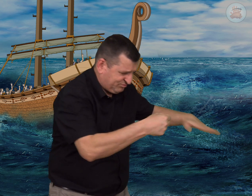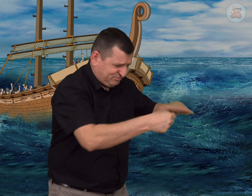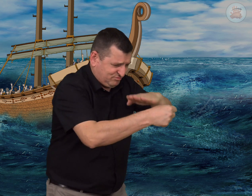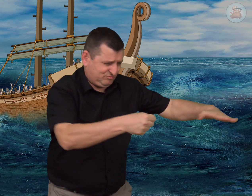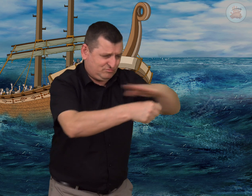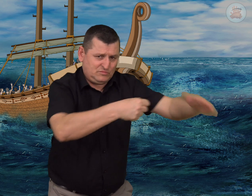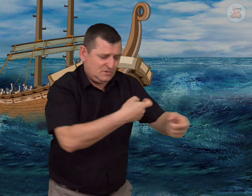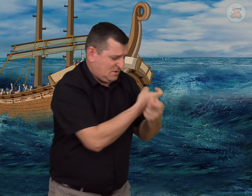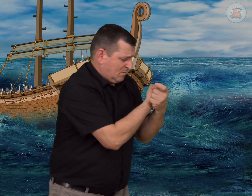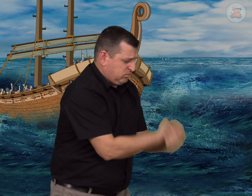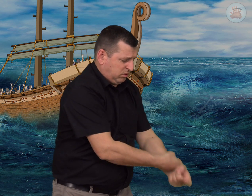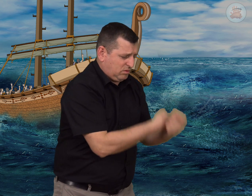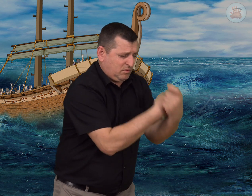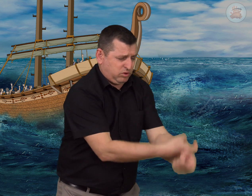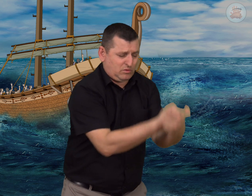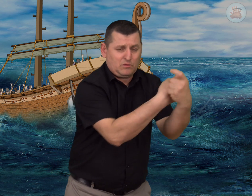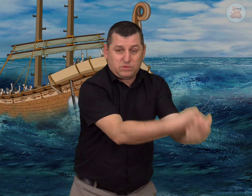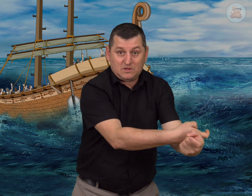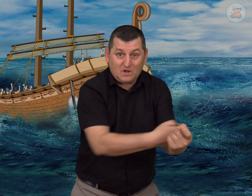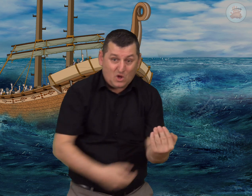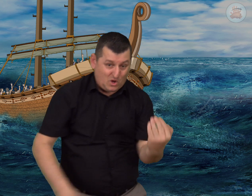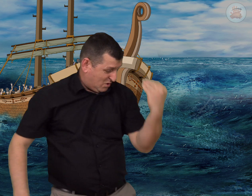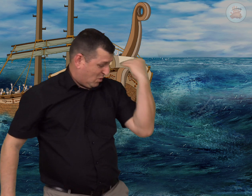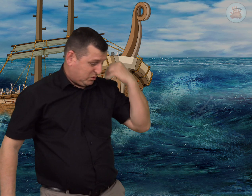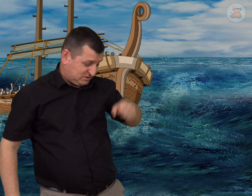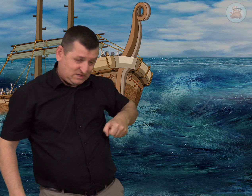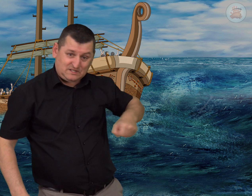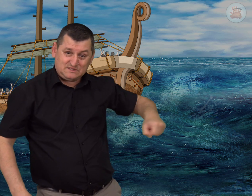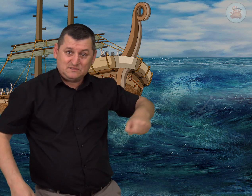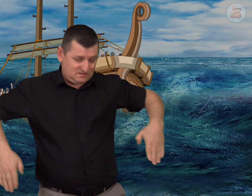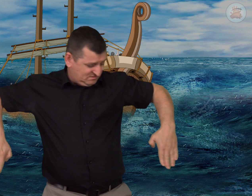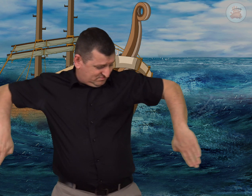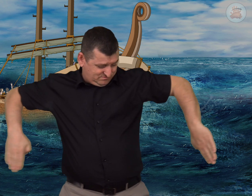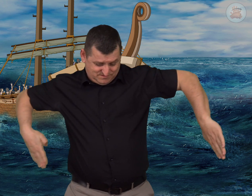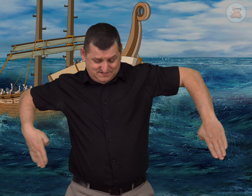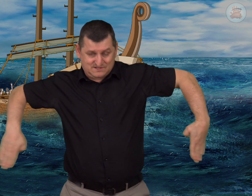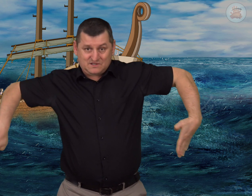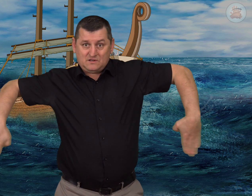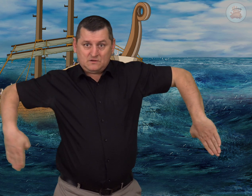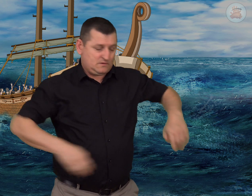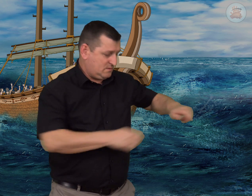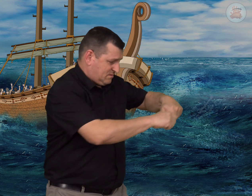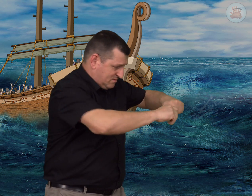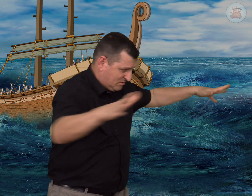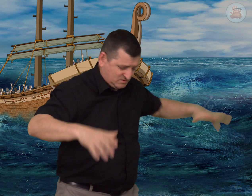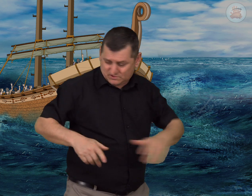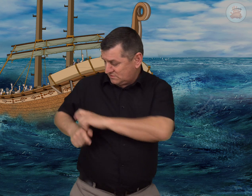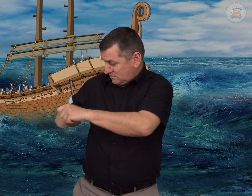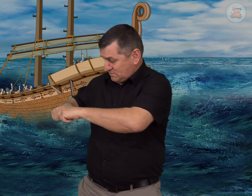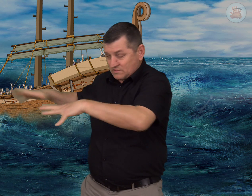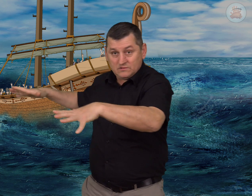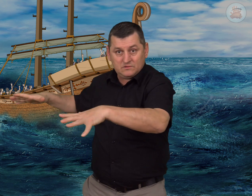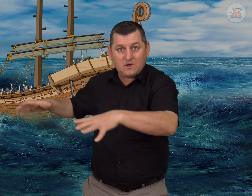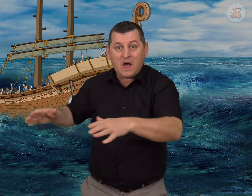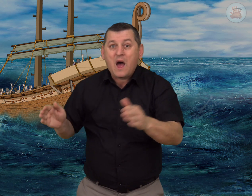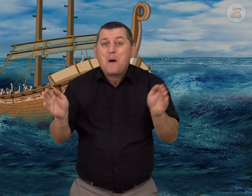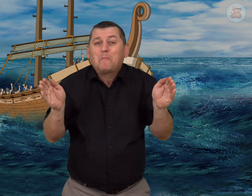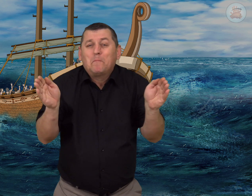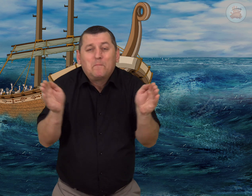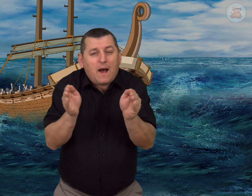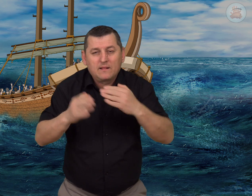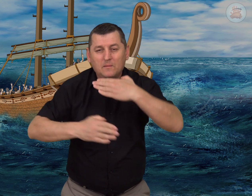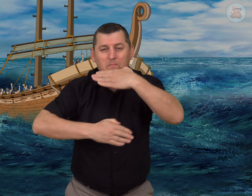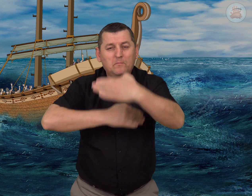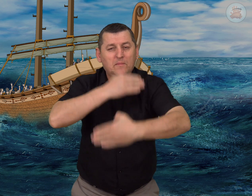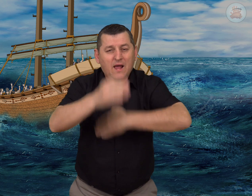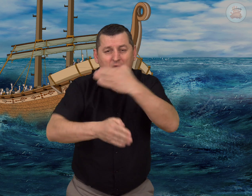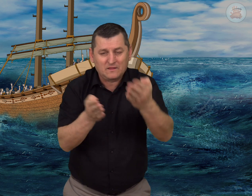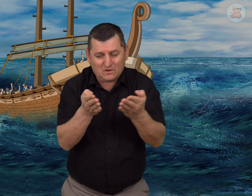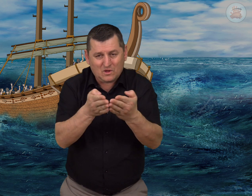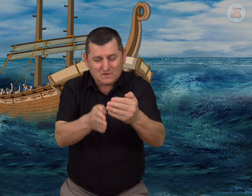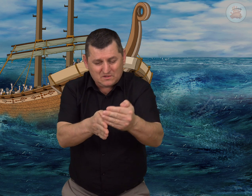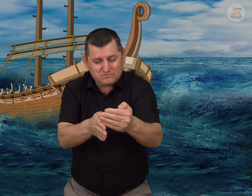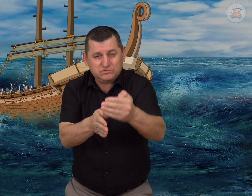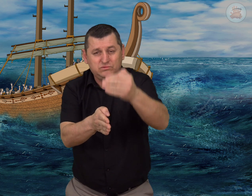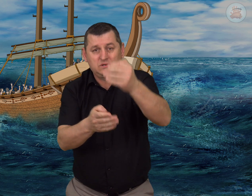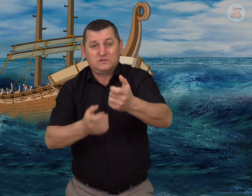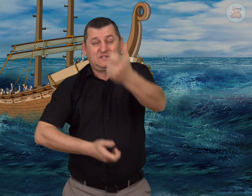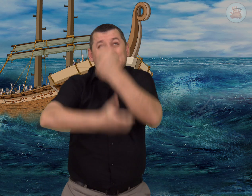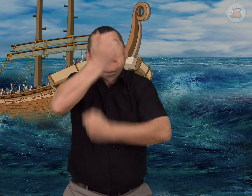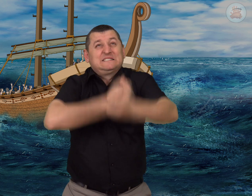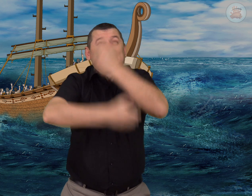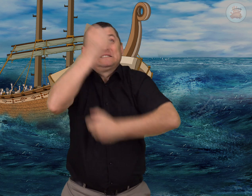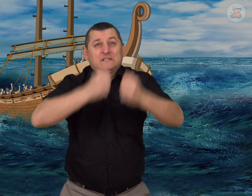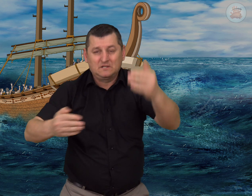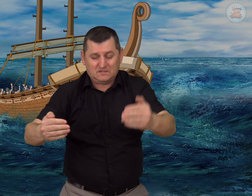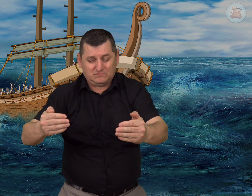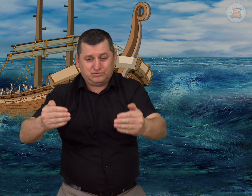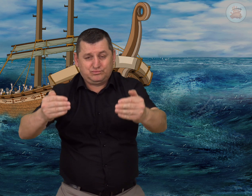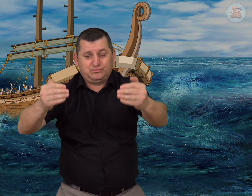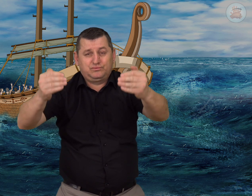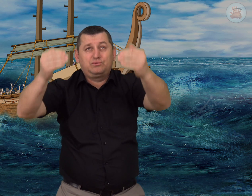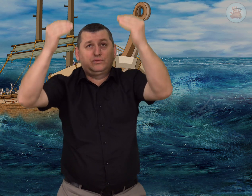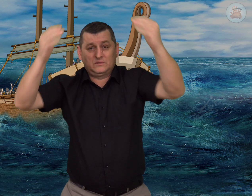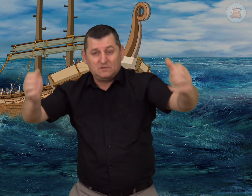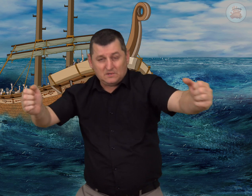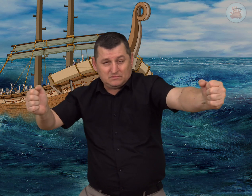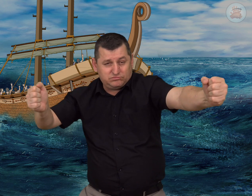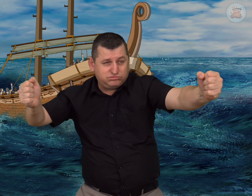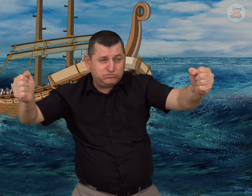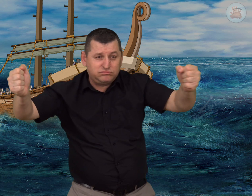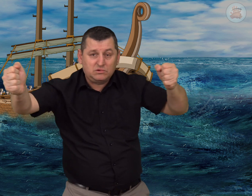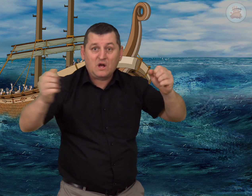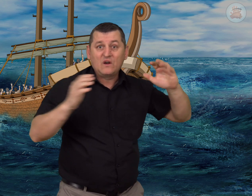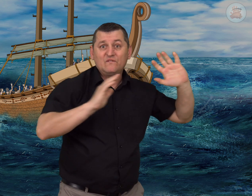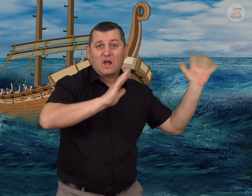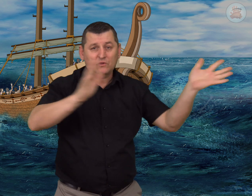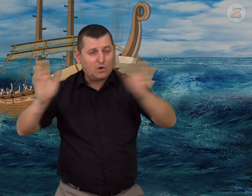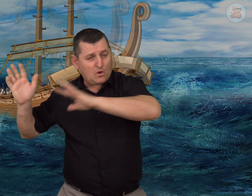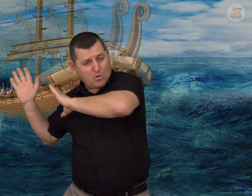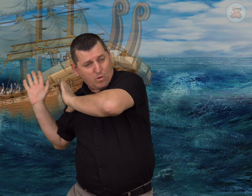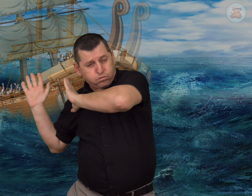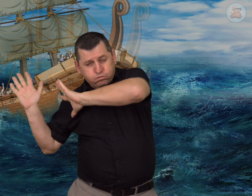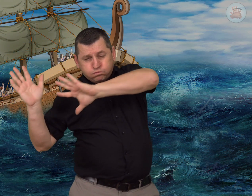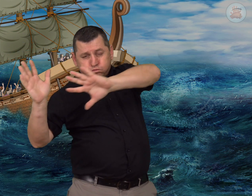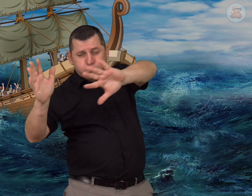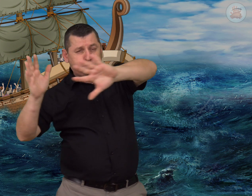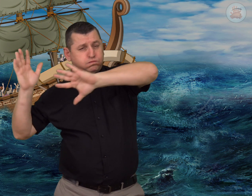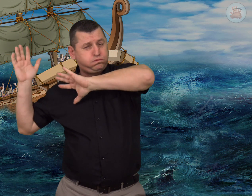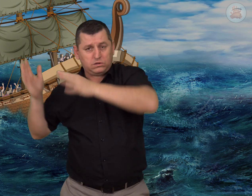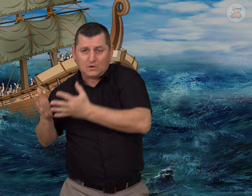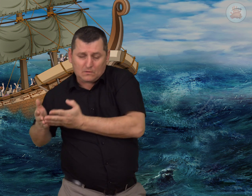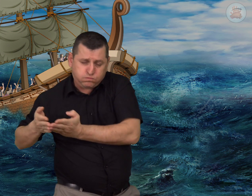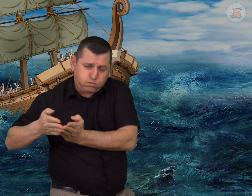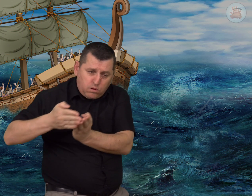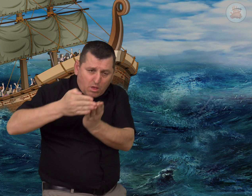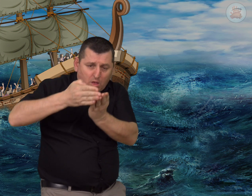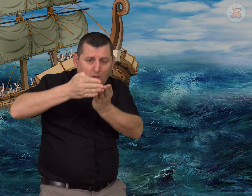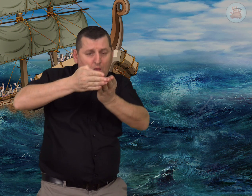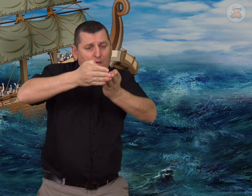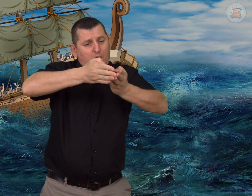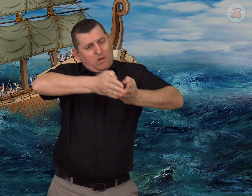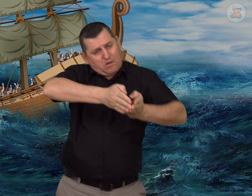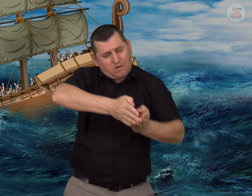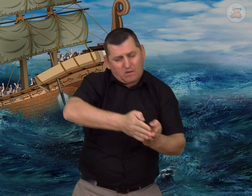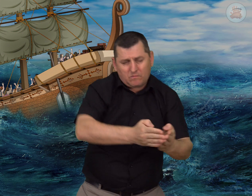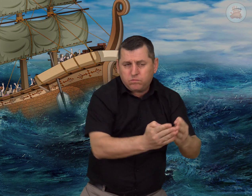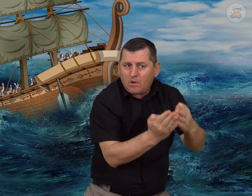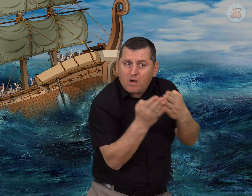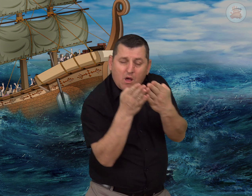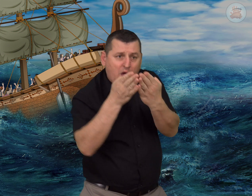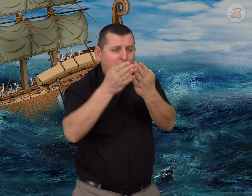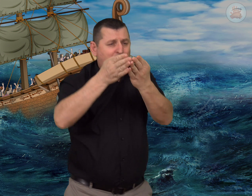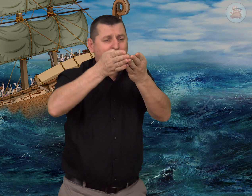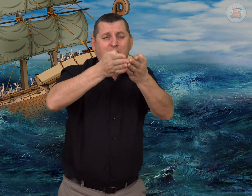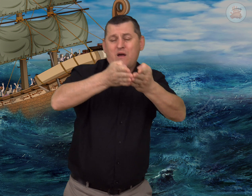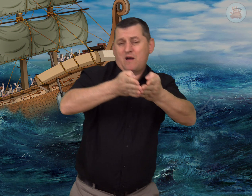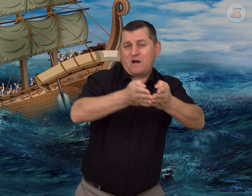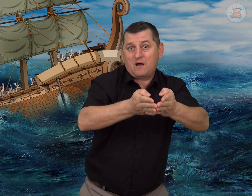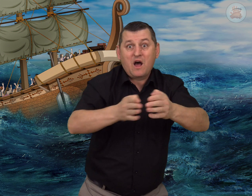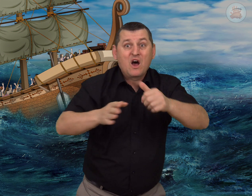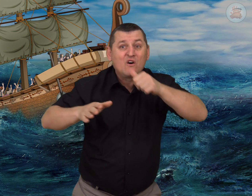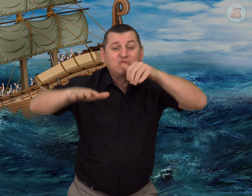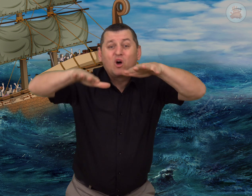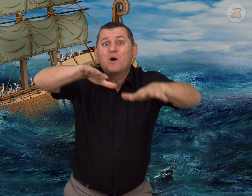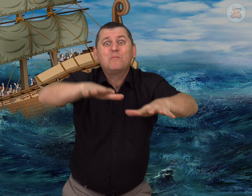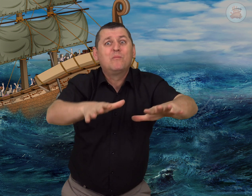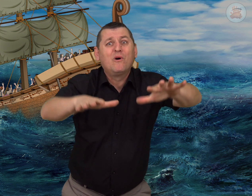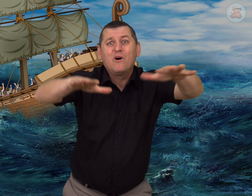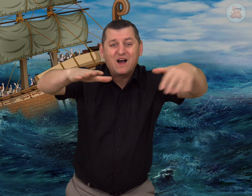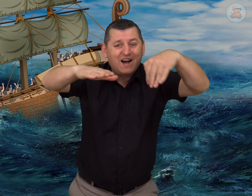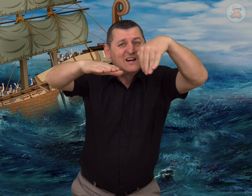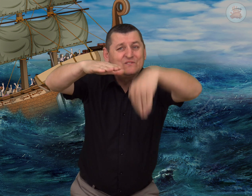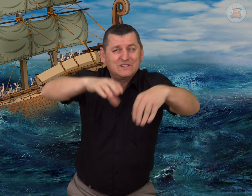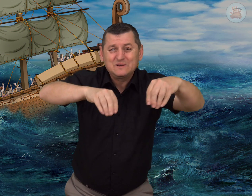Cutting away the anchors, they left them in the sea as they loosened the ropes that held the rudders.